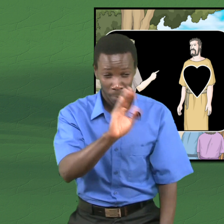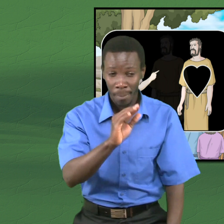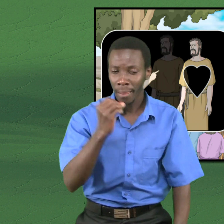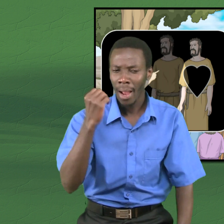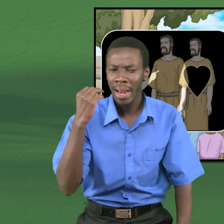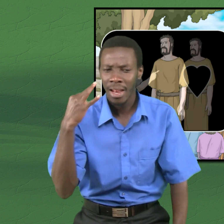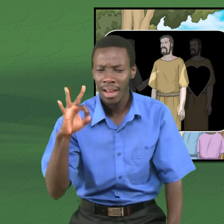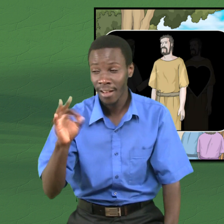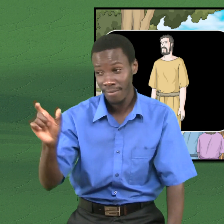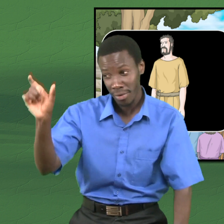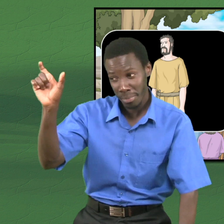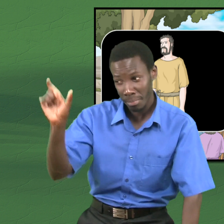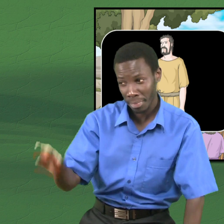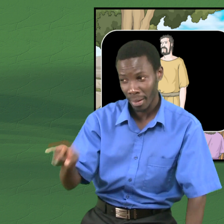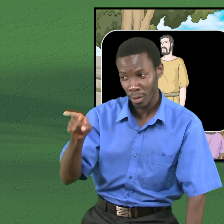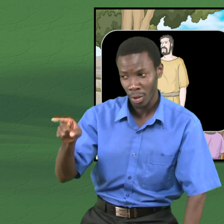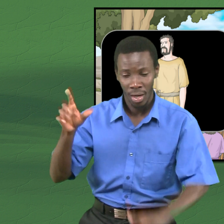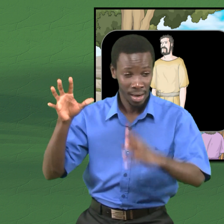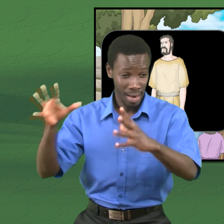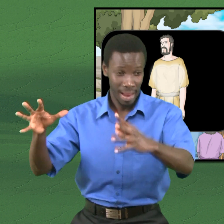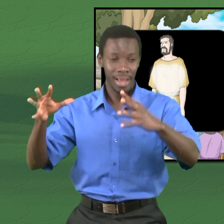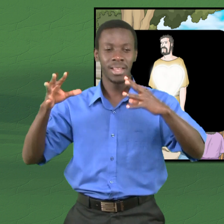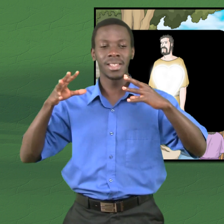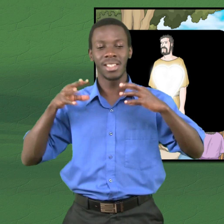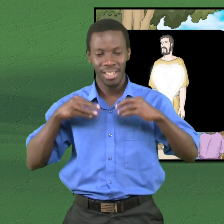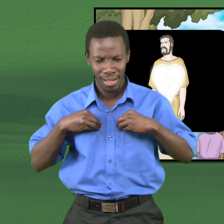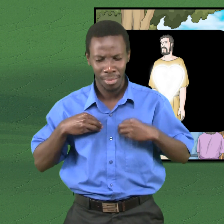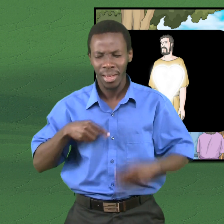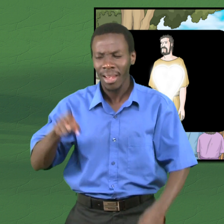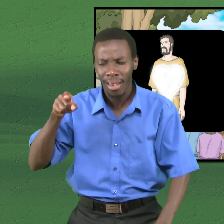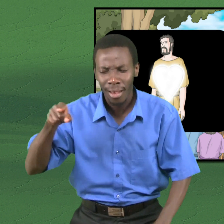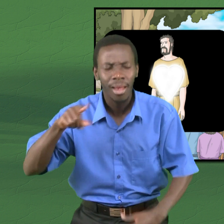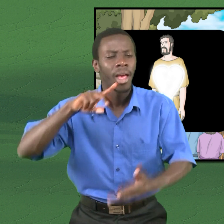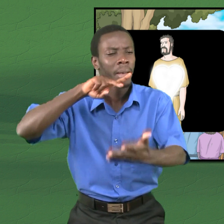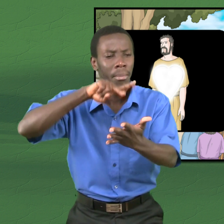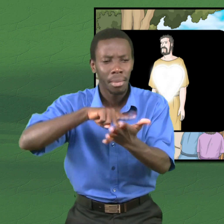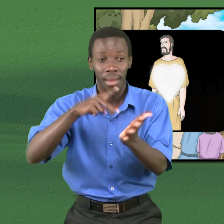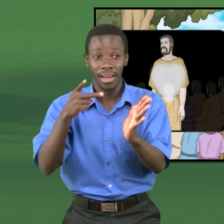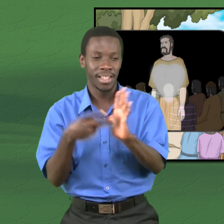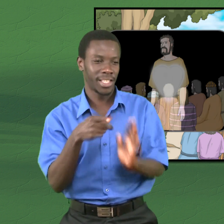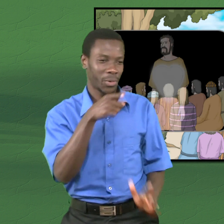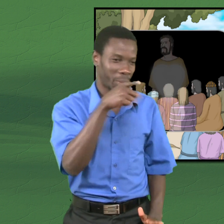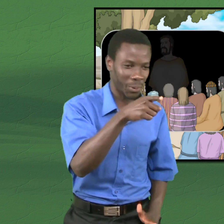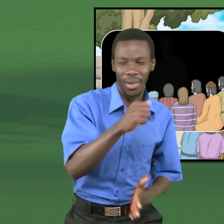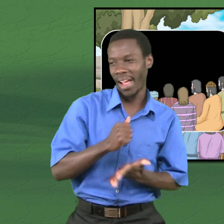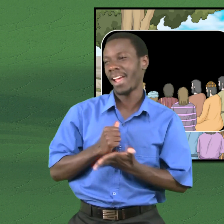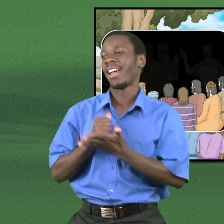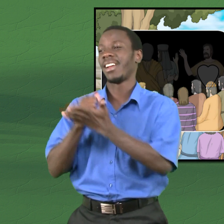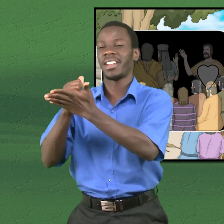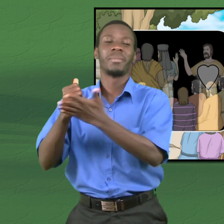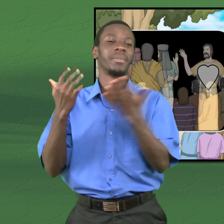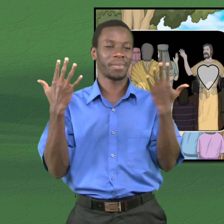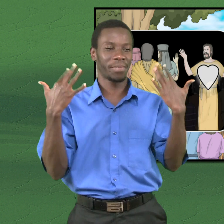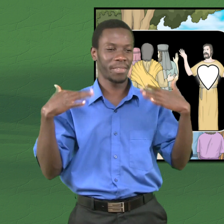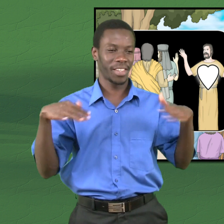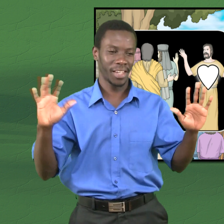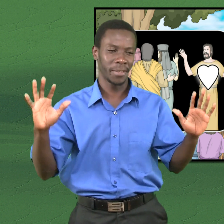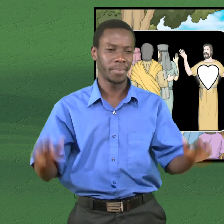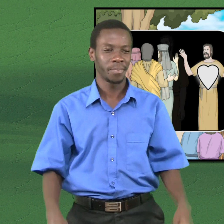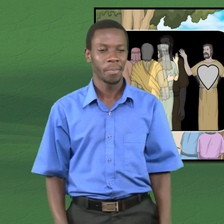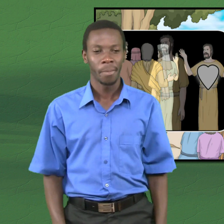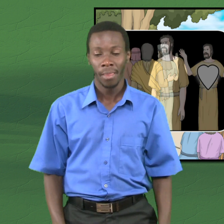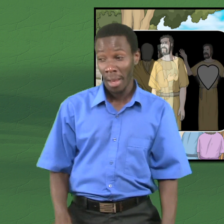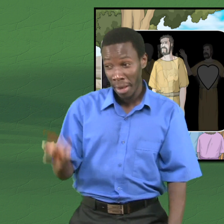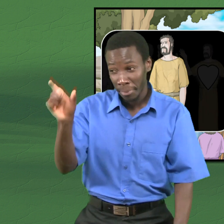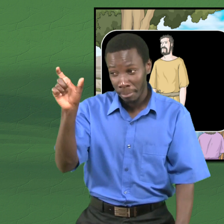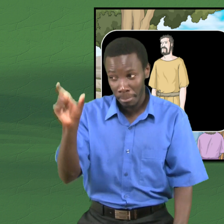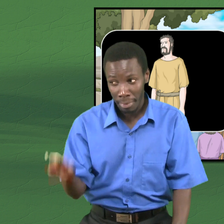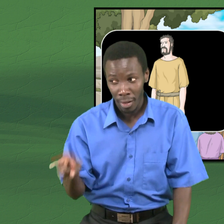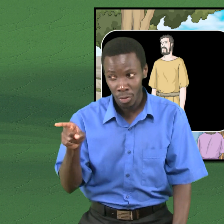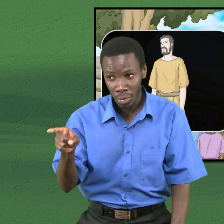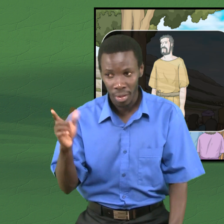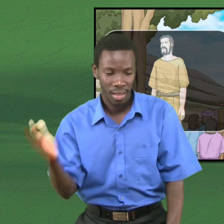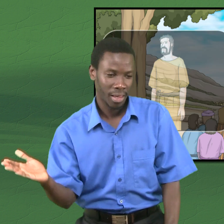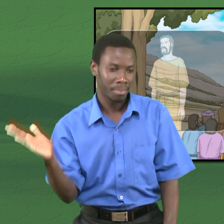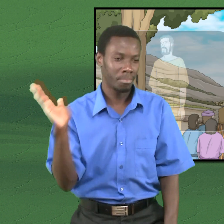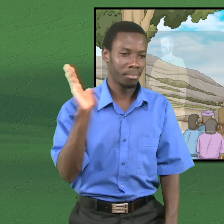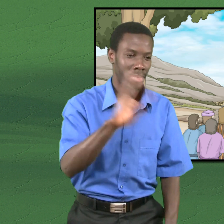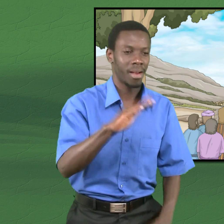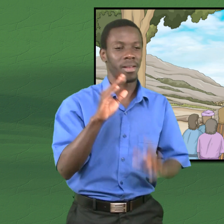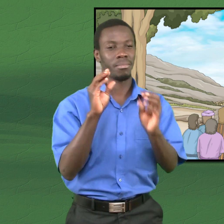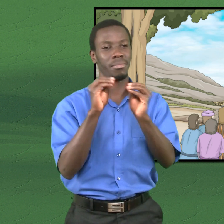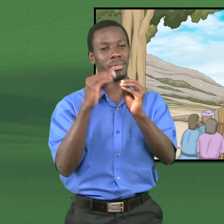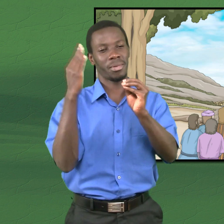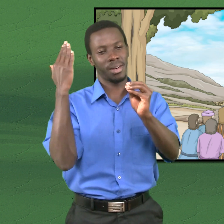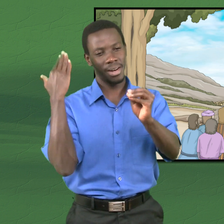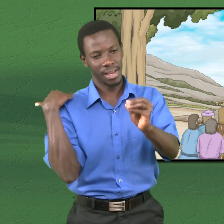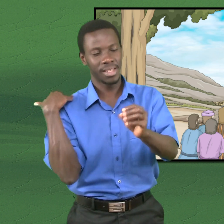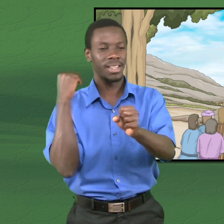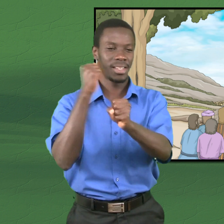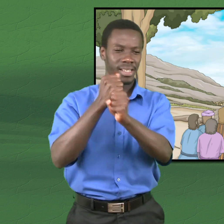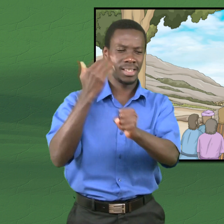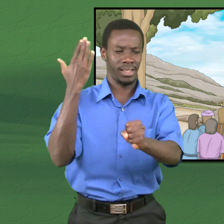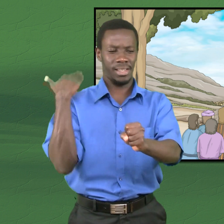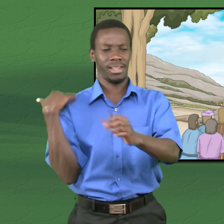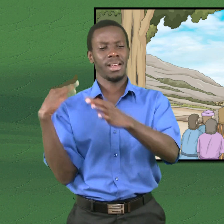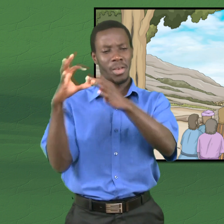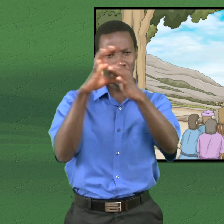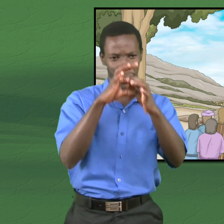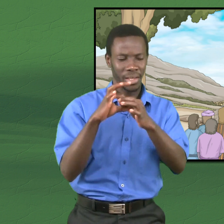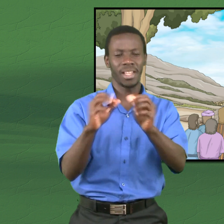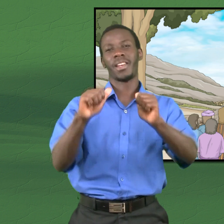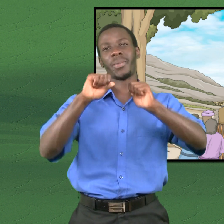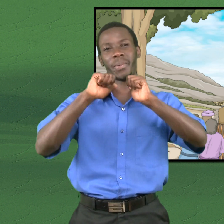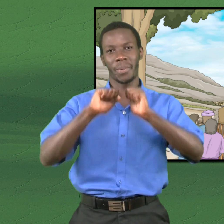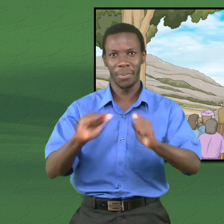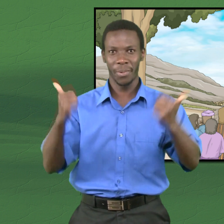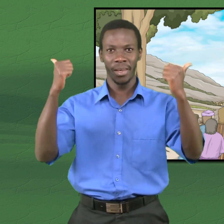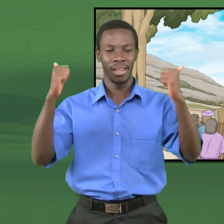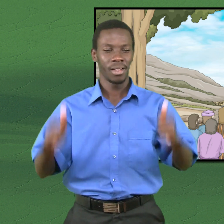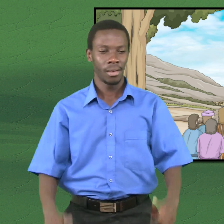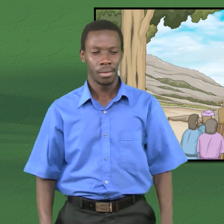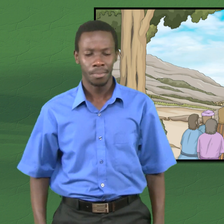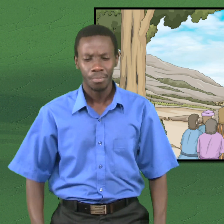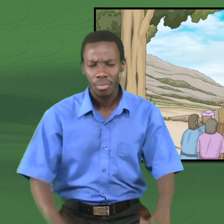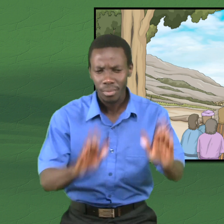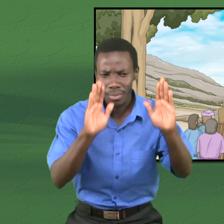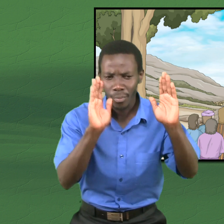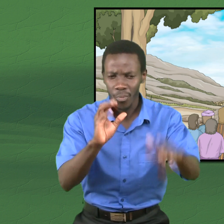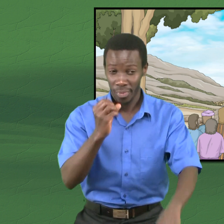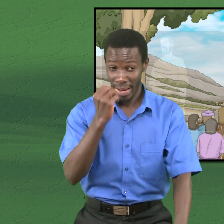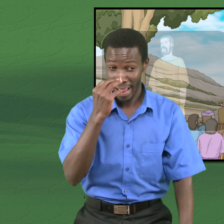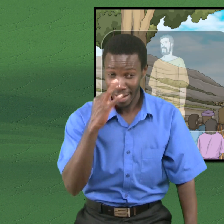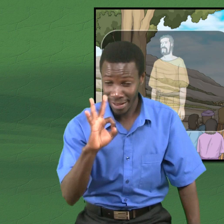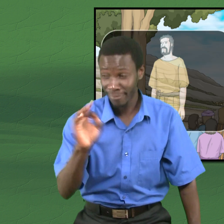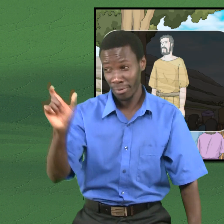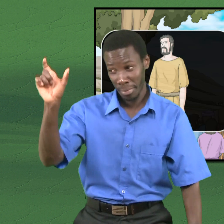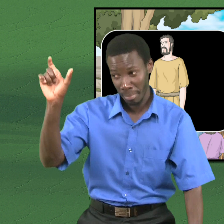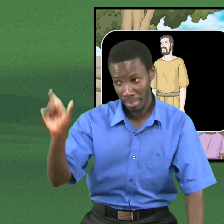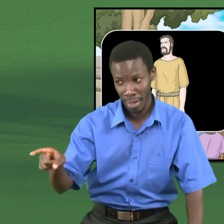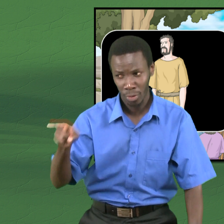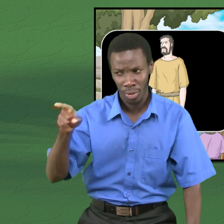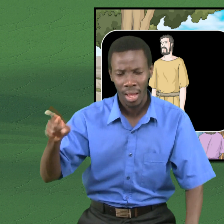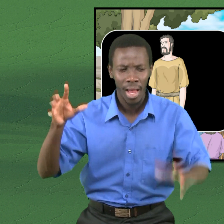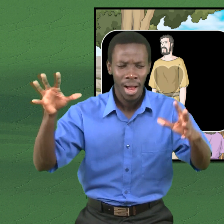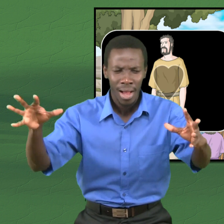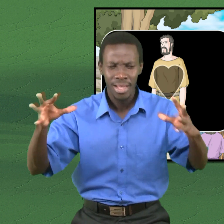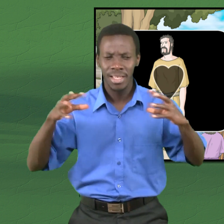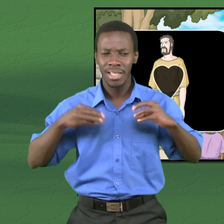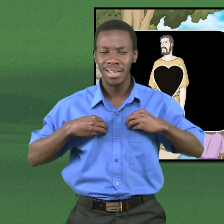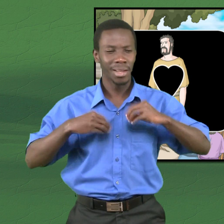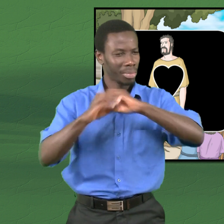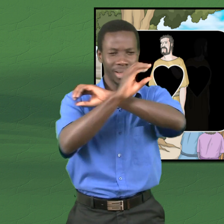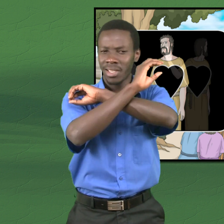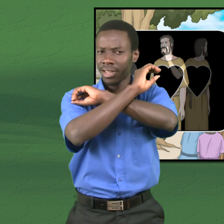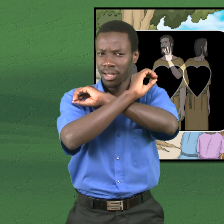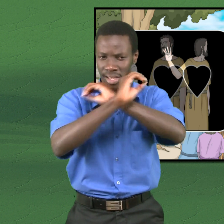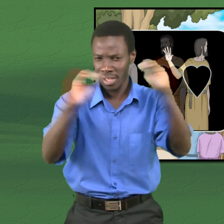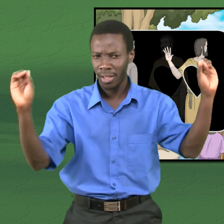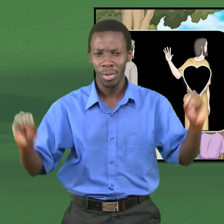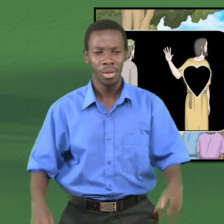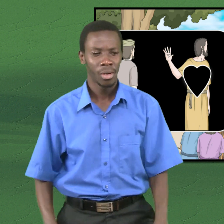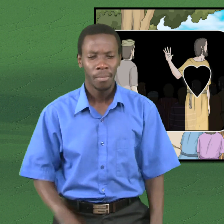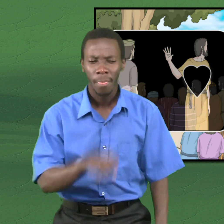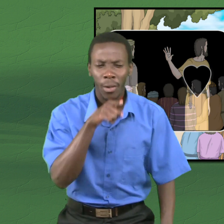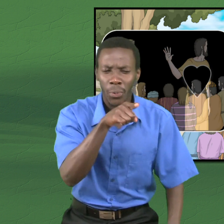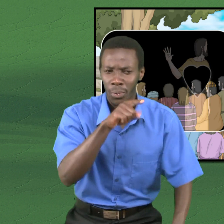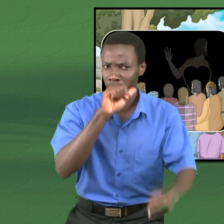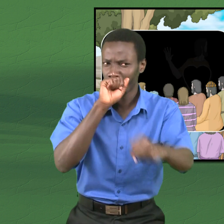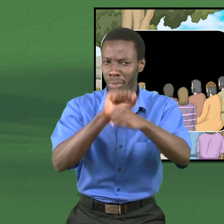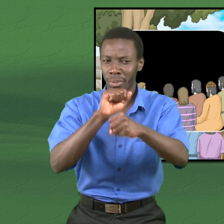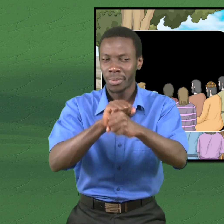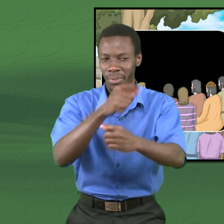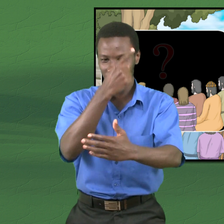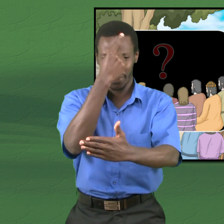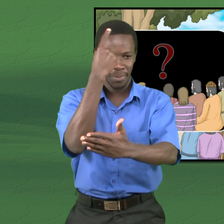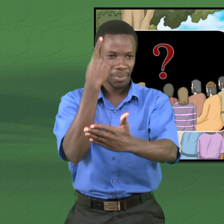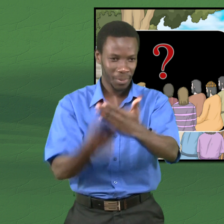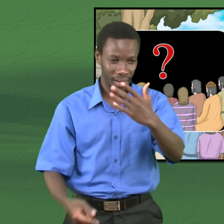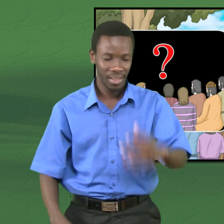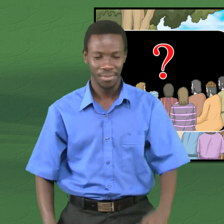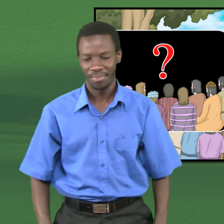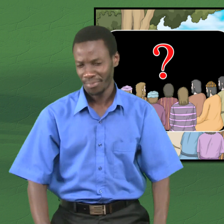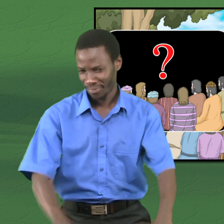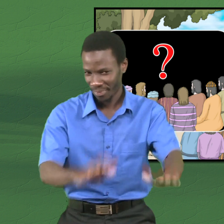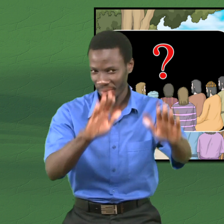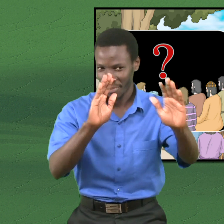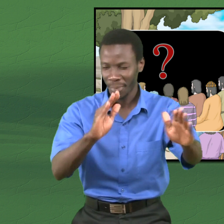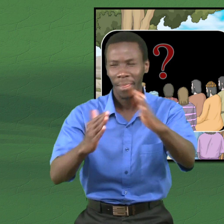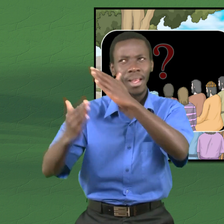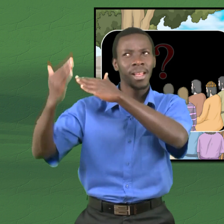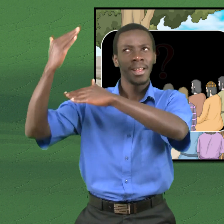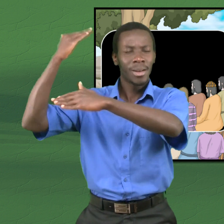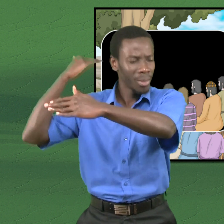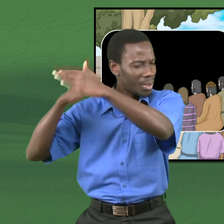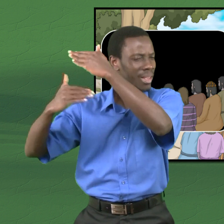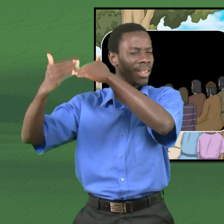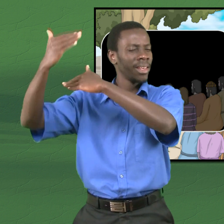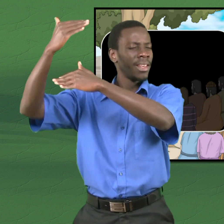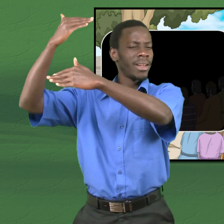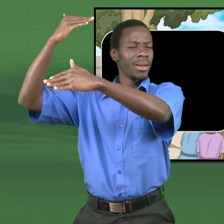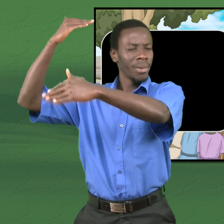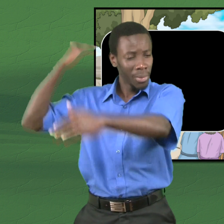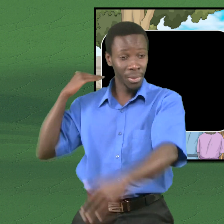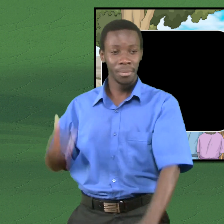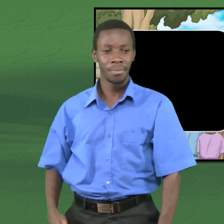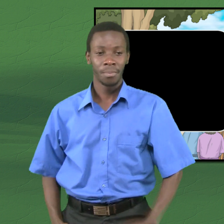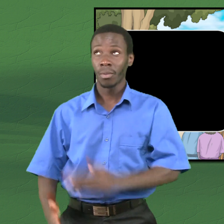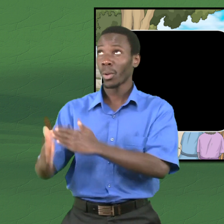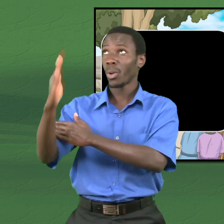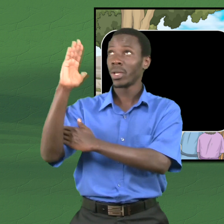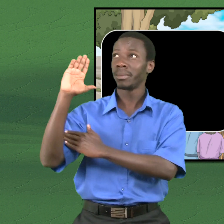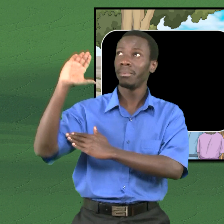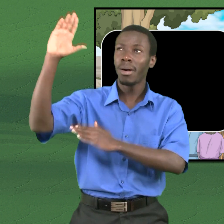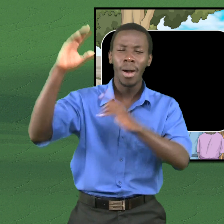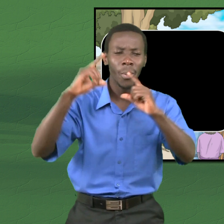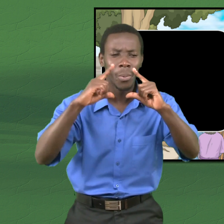If he listens to you, you have won your brother over.